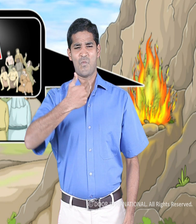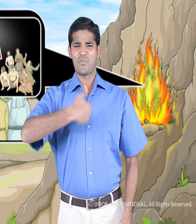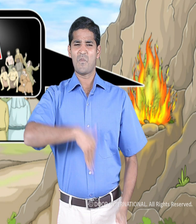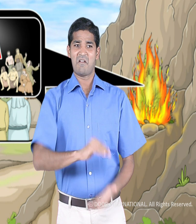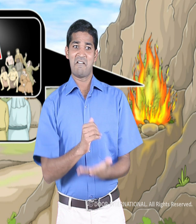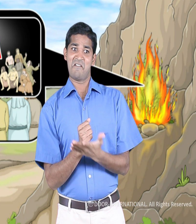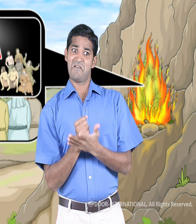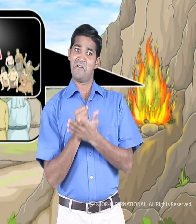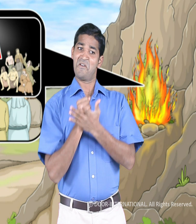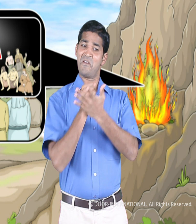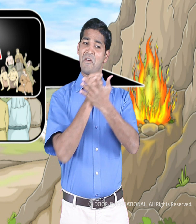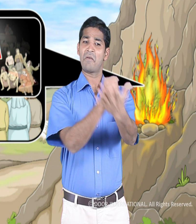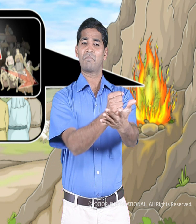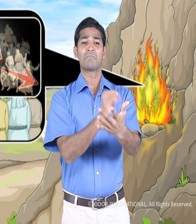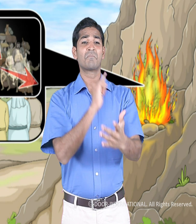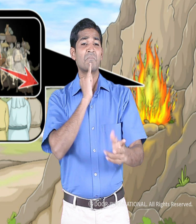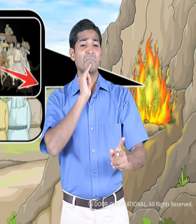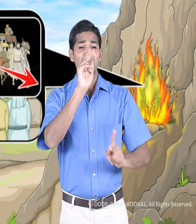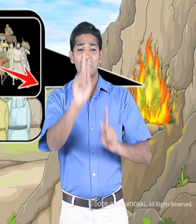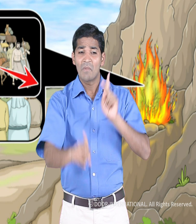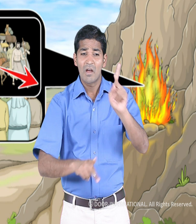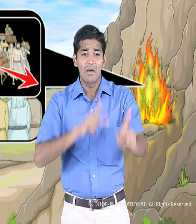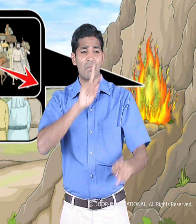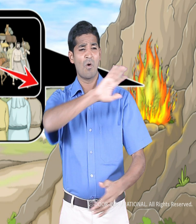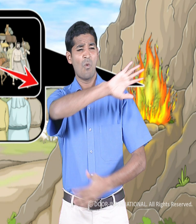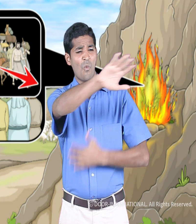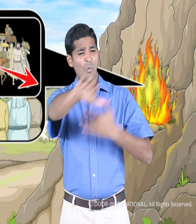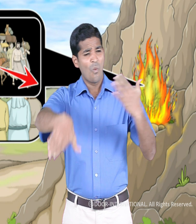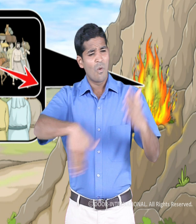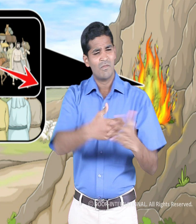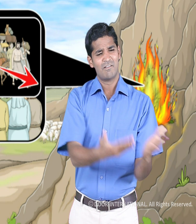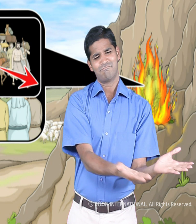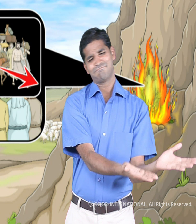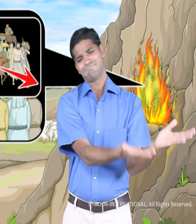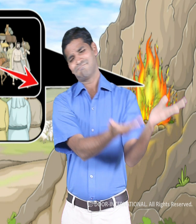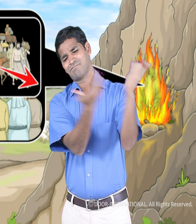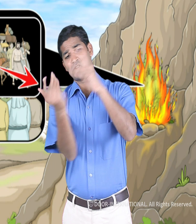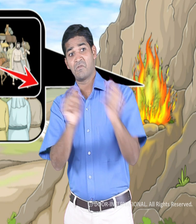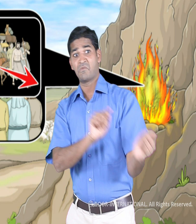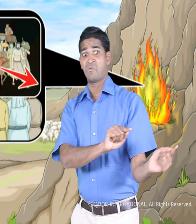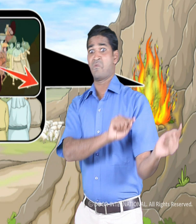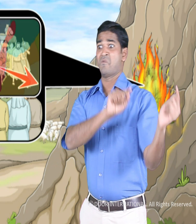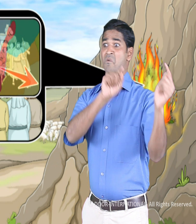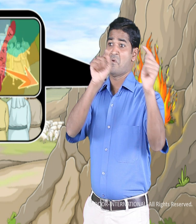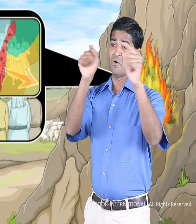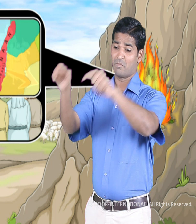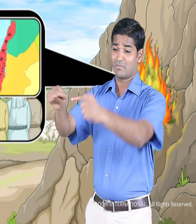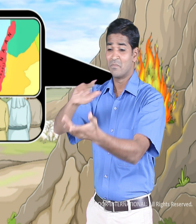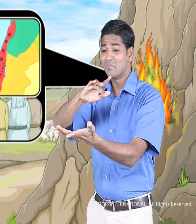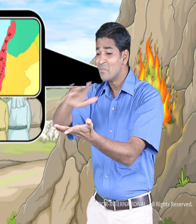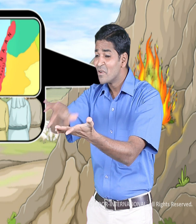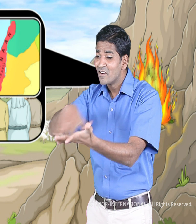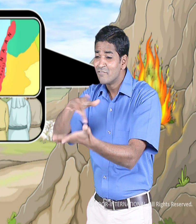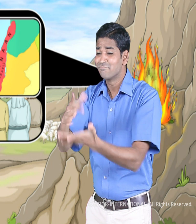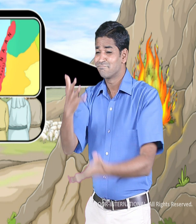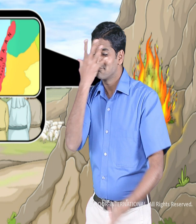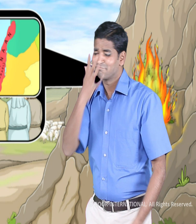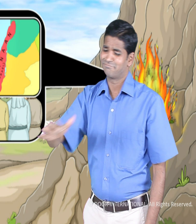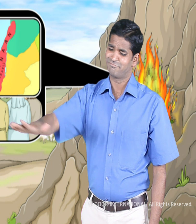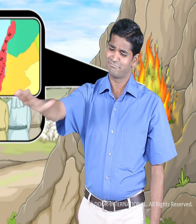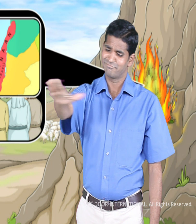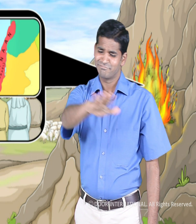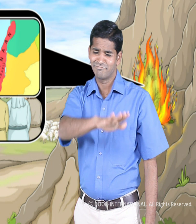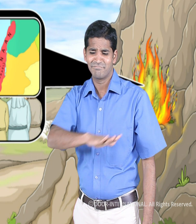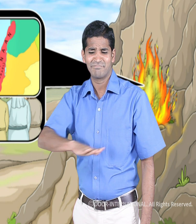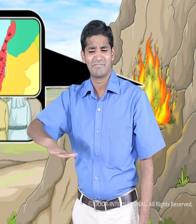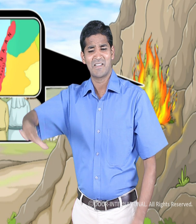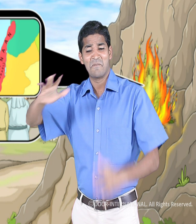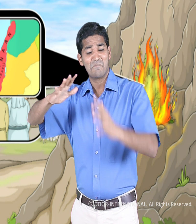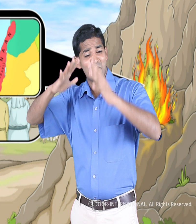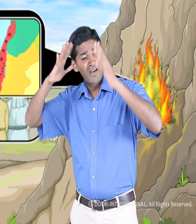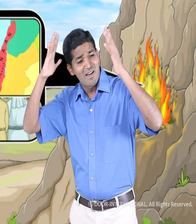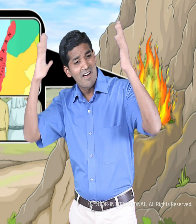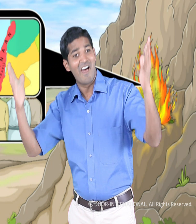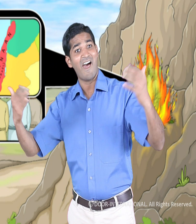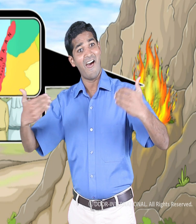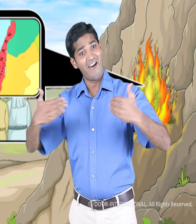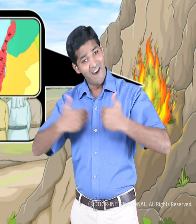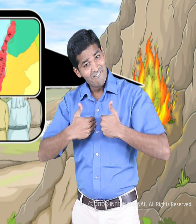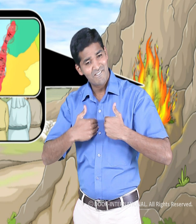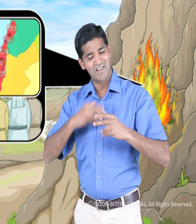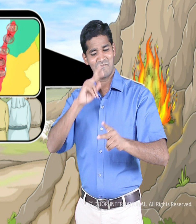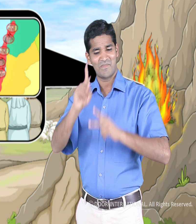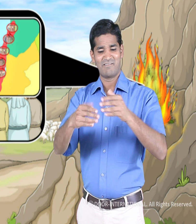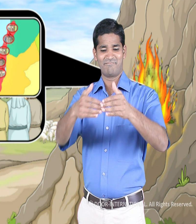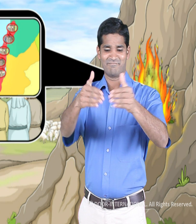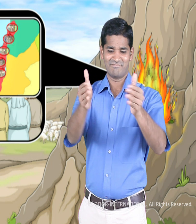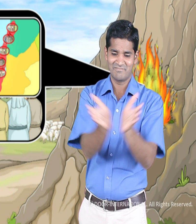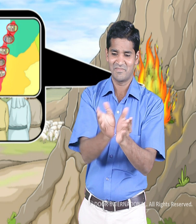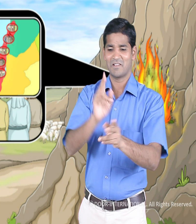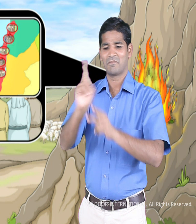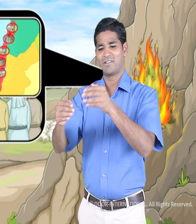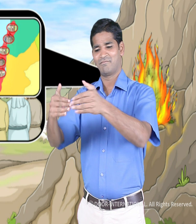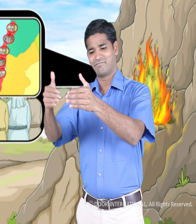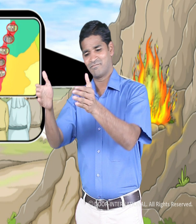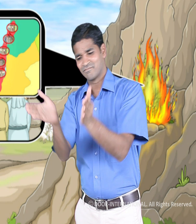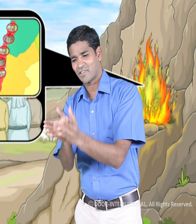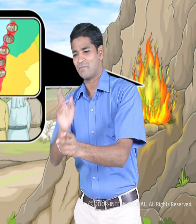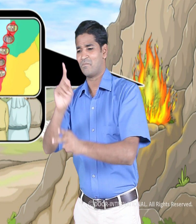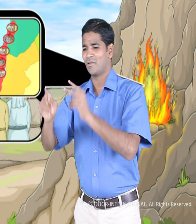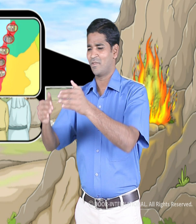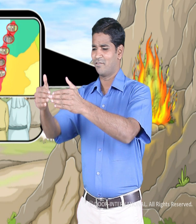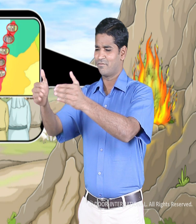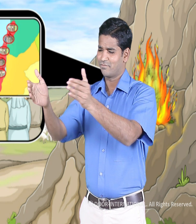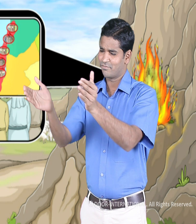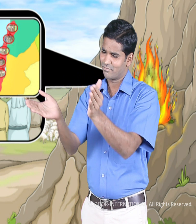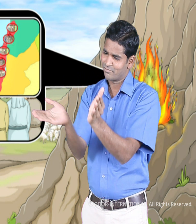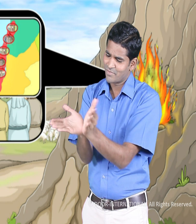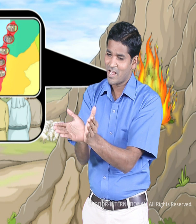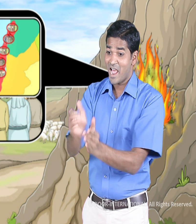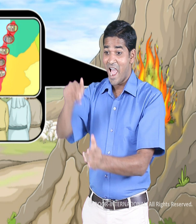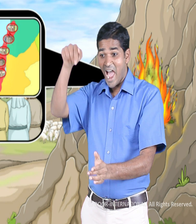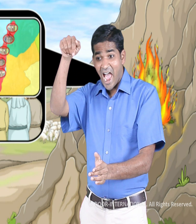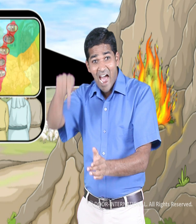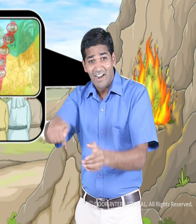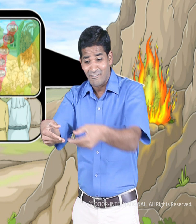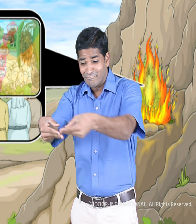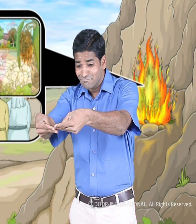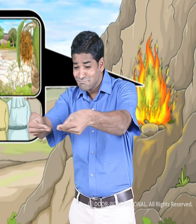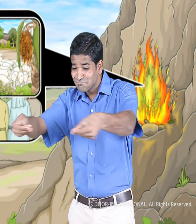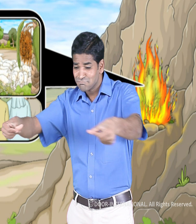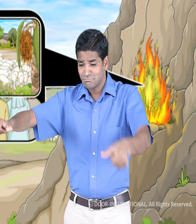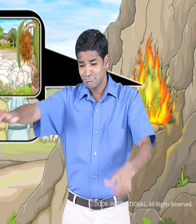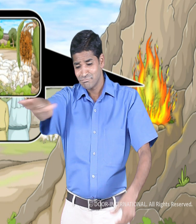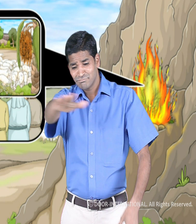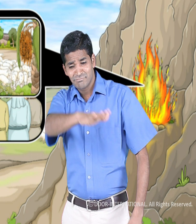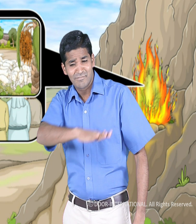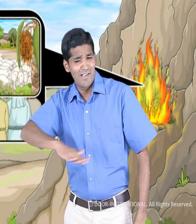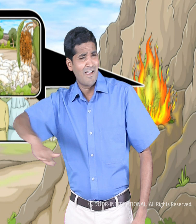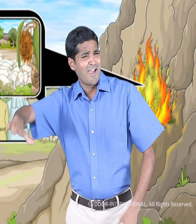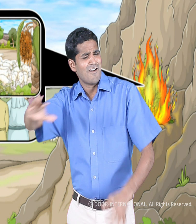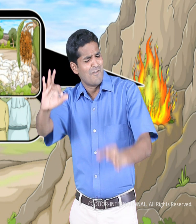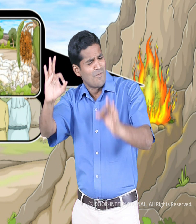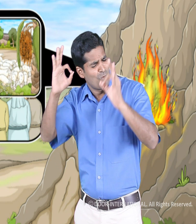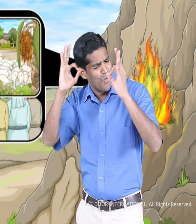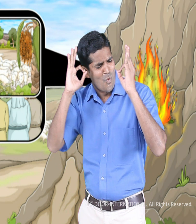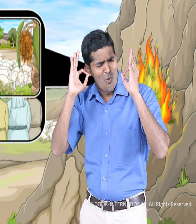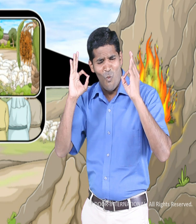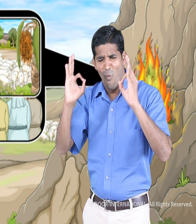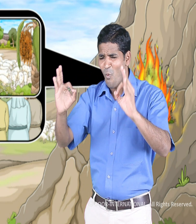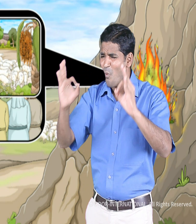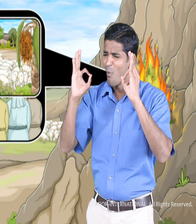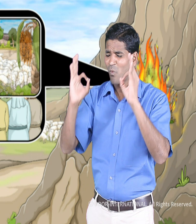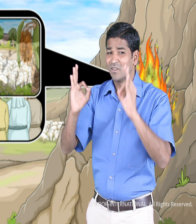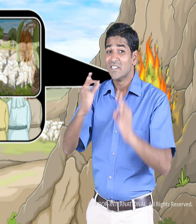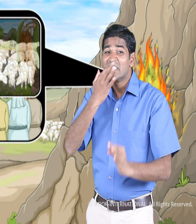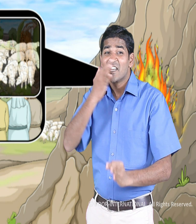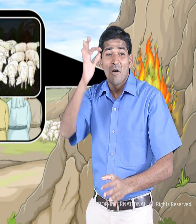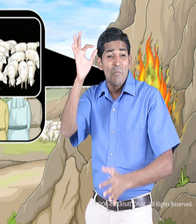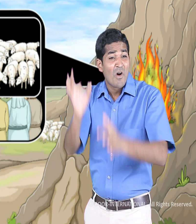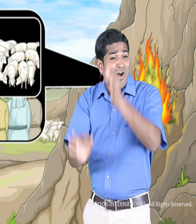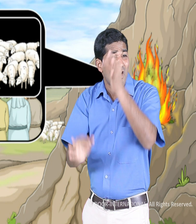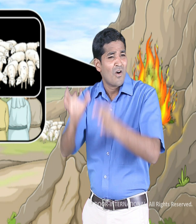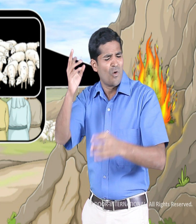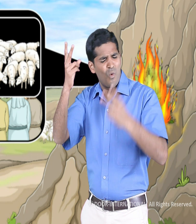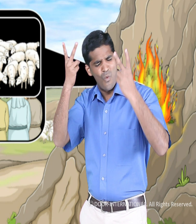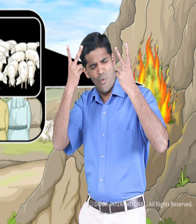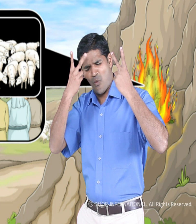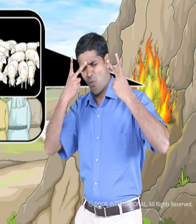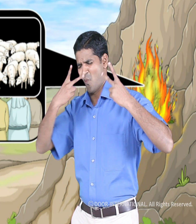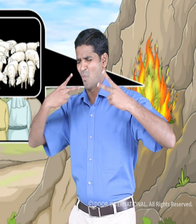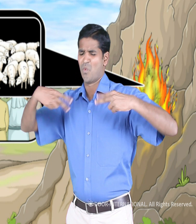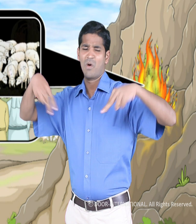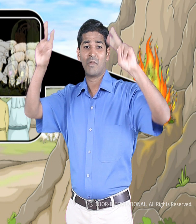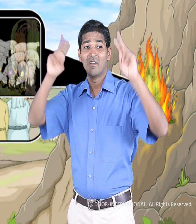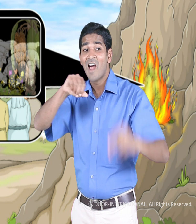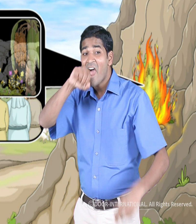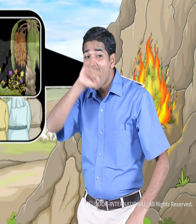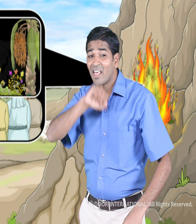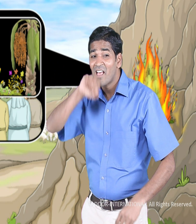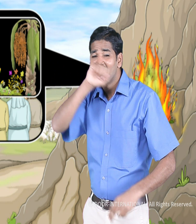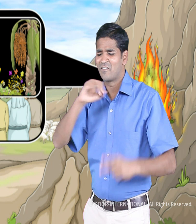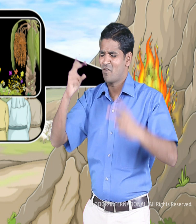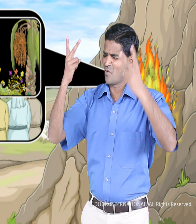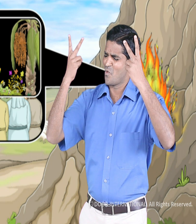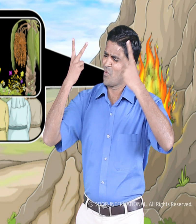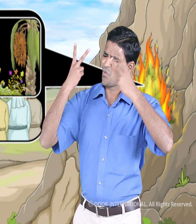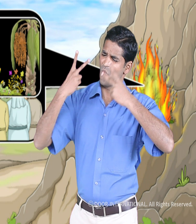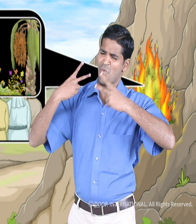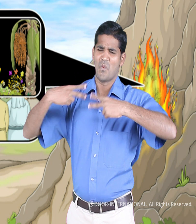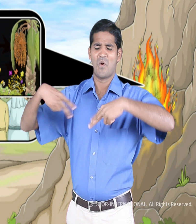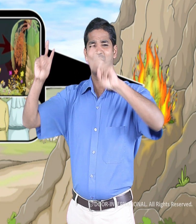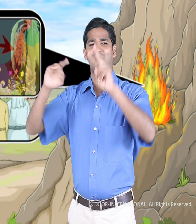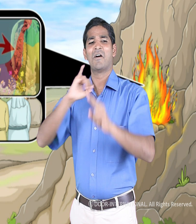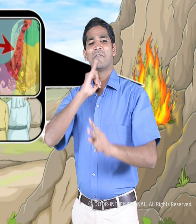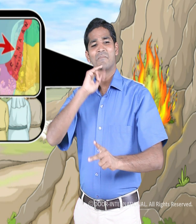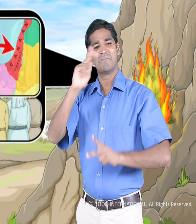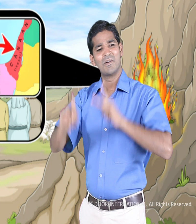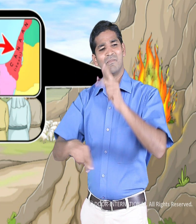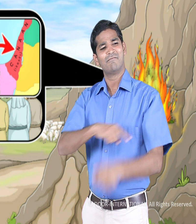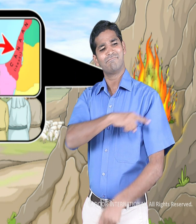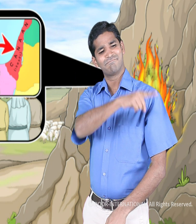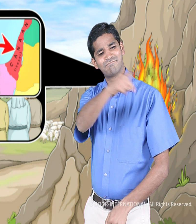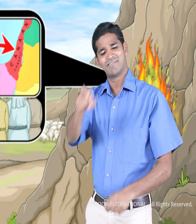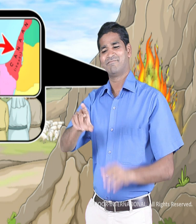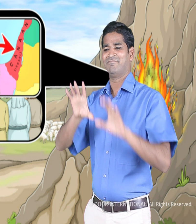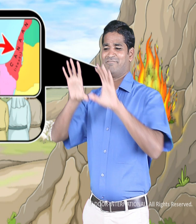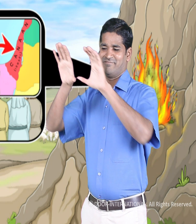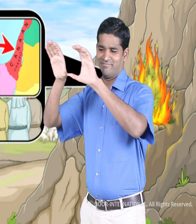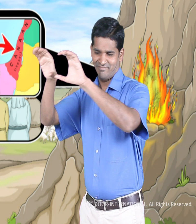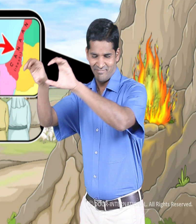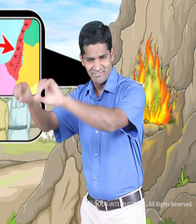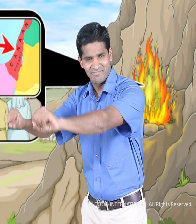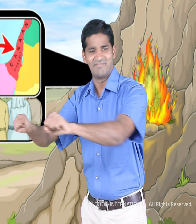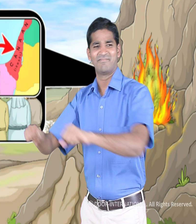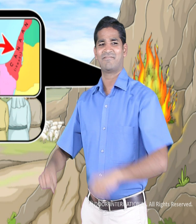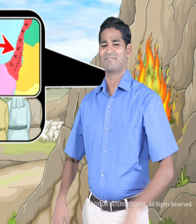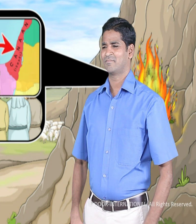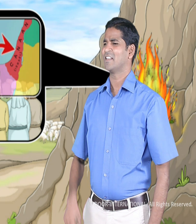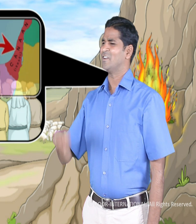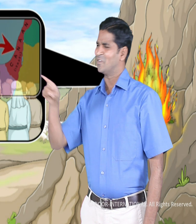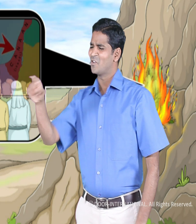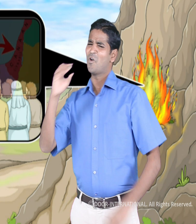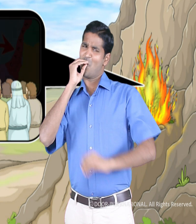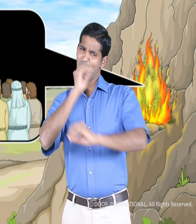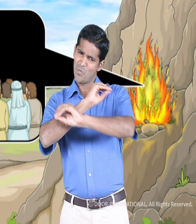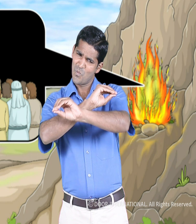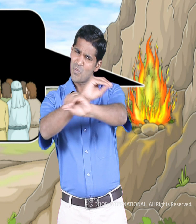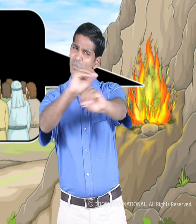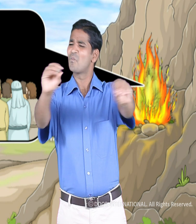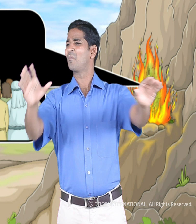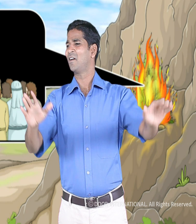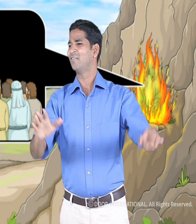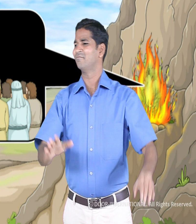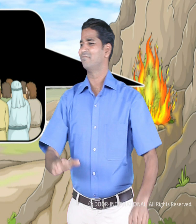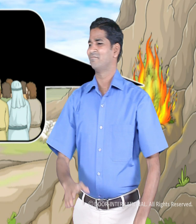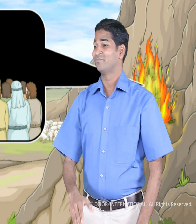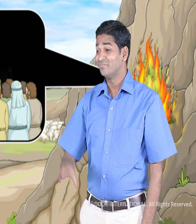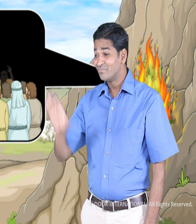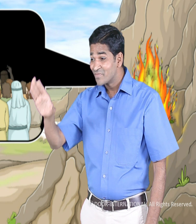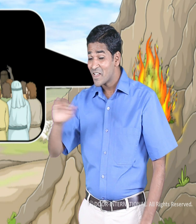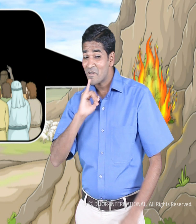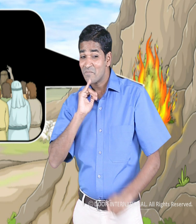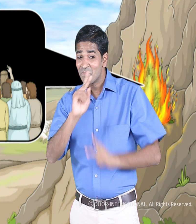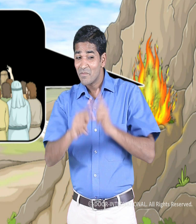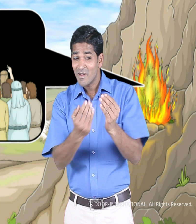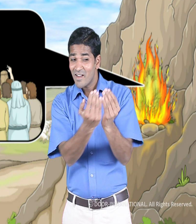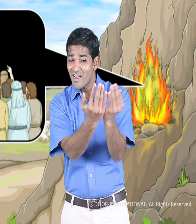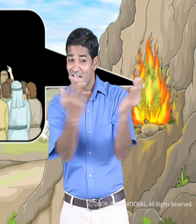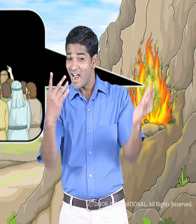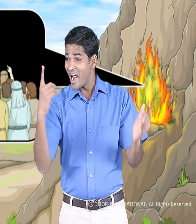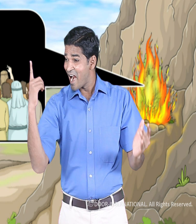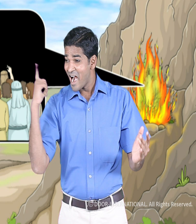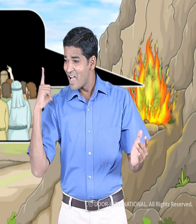And I have promised to bring you up out of your affliction in Egypt, into the land of the Canaanites, Hittites, Amorites, Perizzites, Hivites, and Jebusites—a land flowing with milk and honey.’